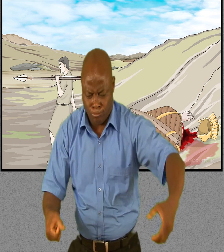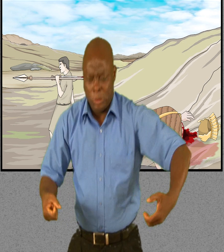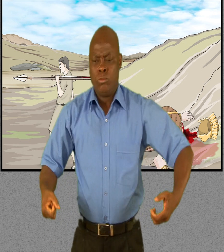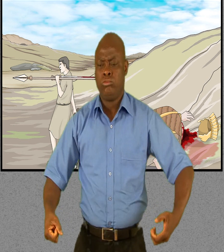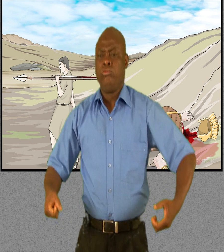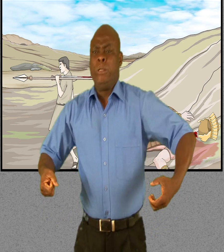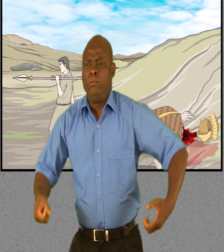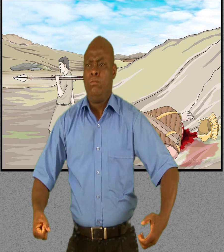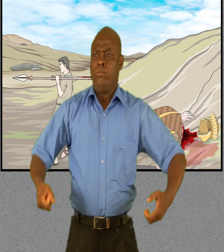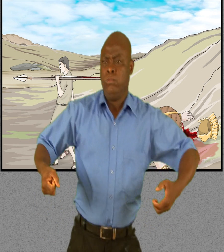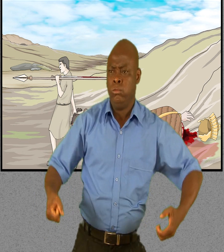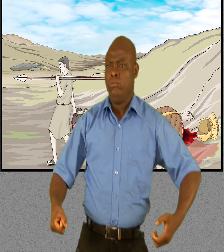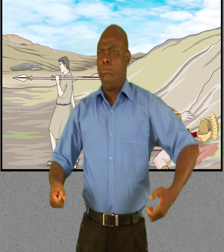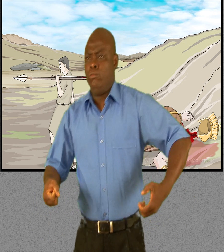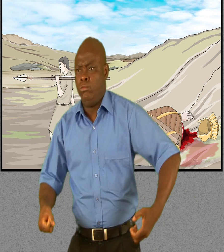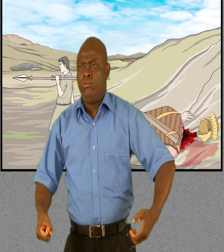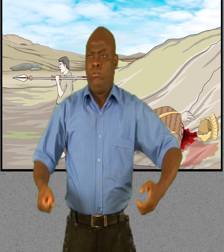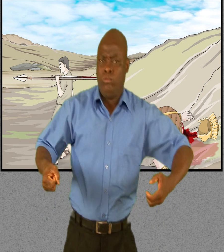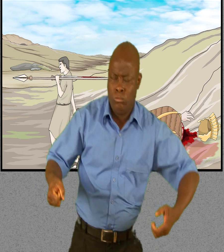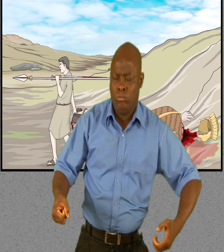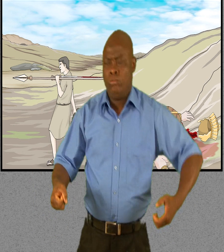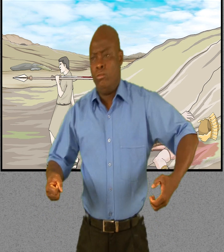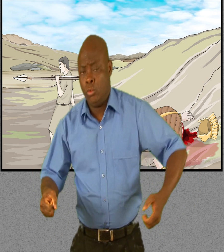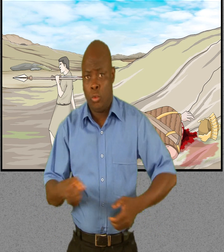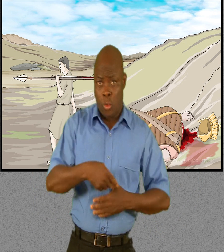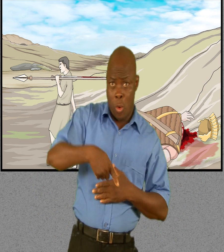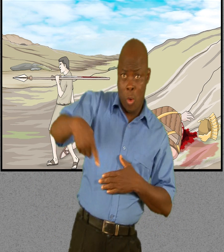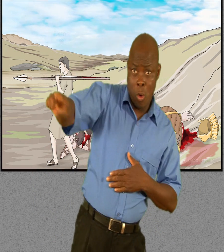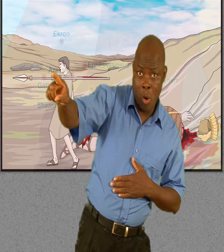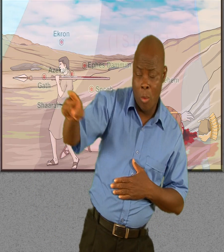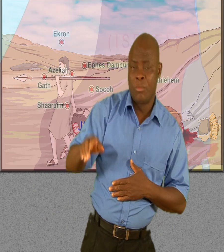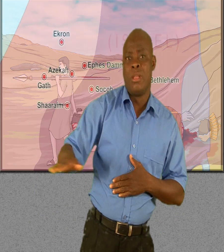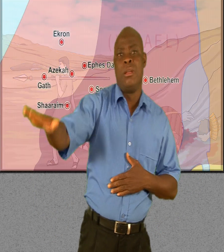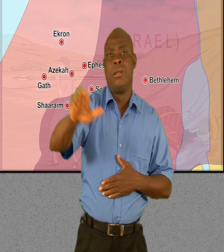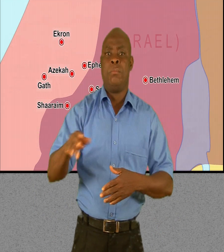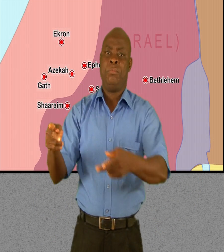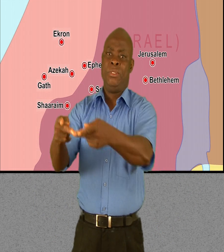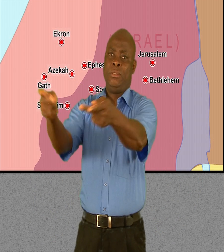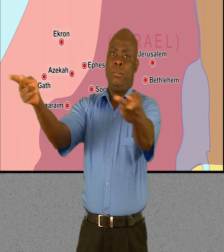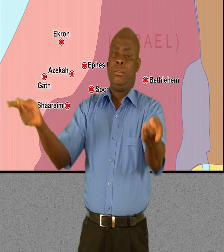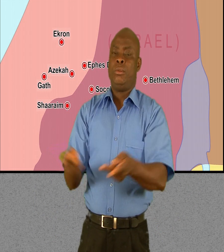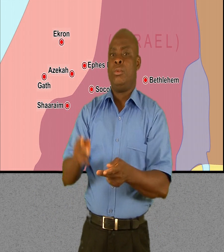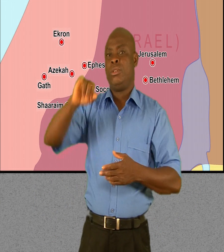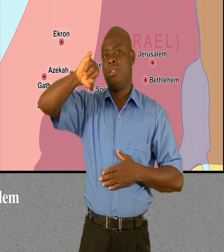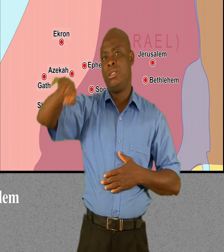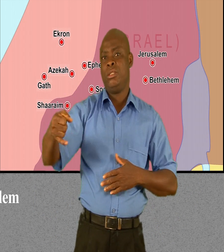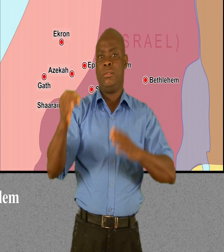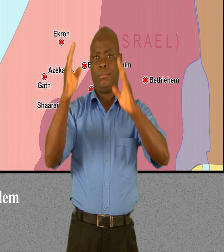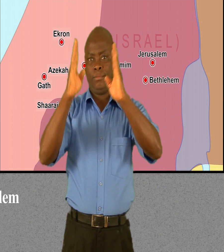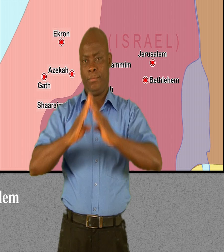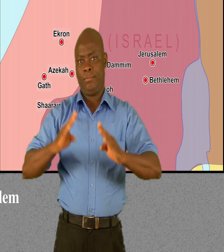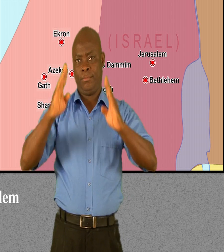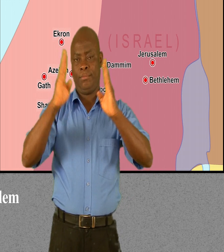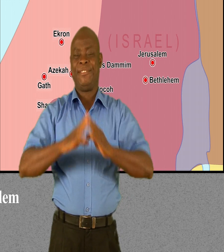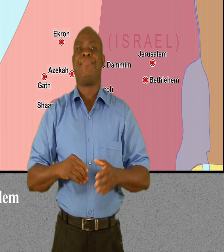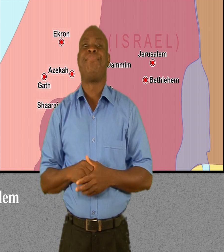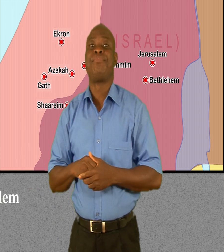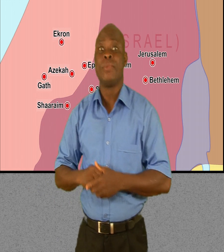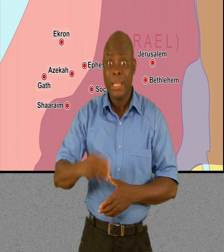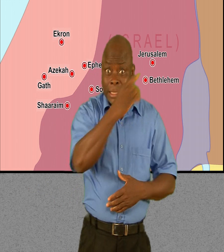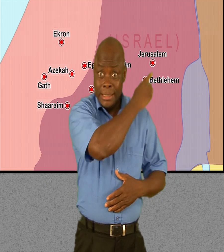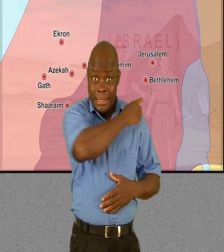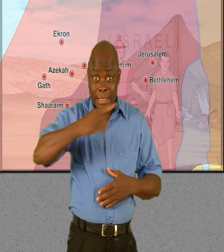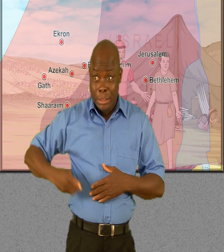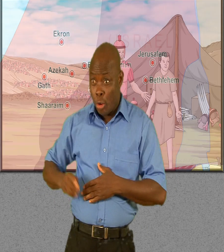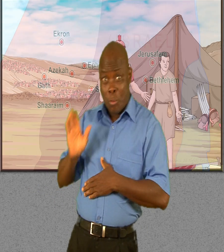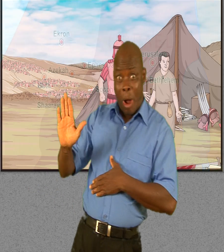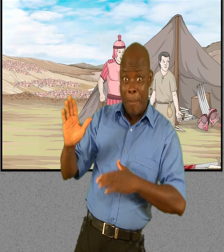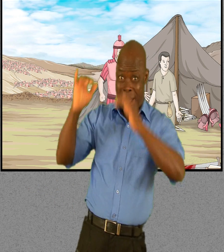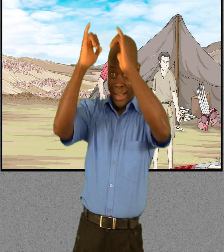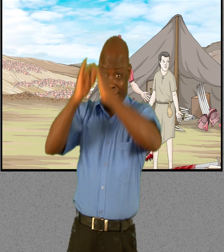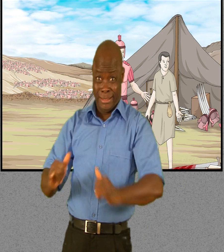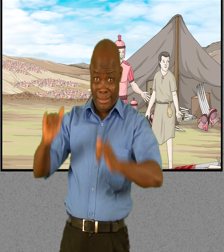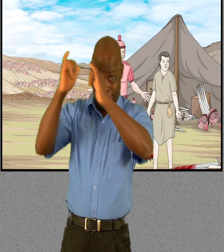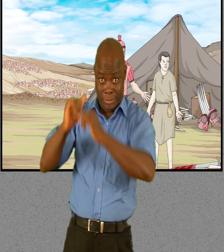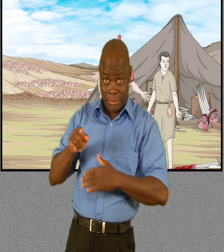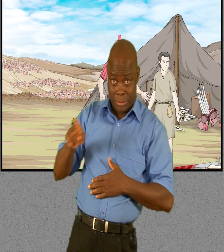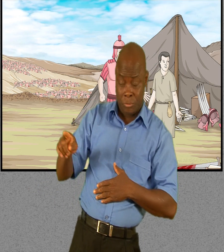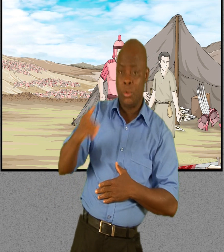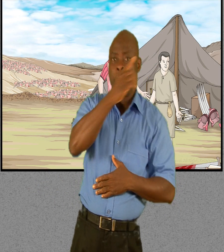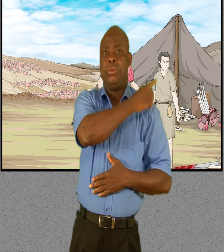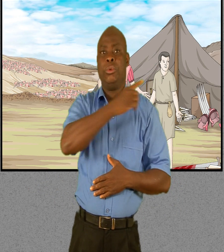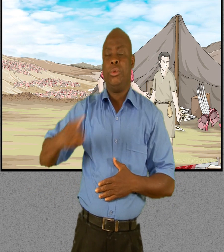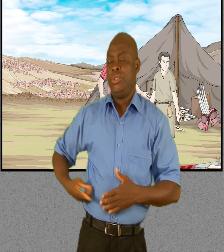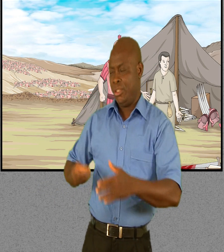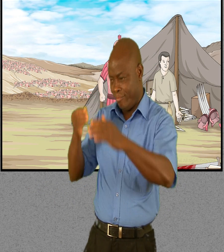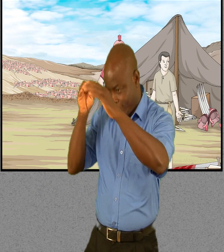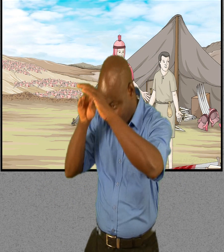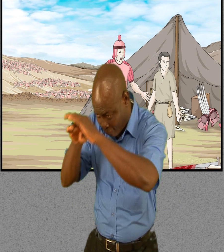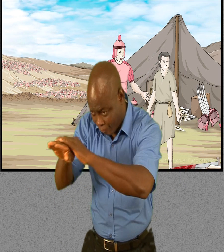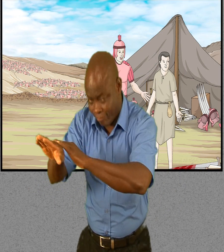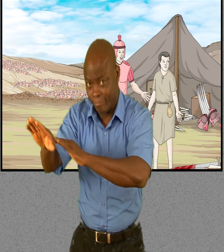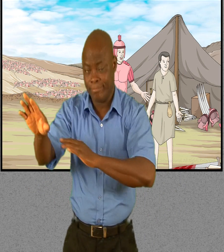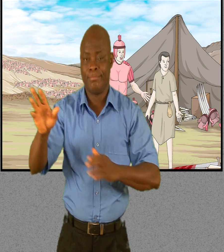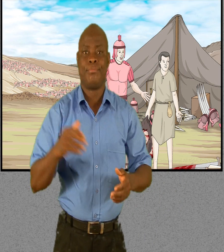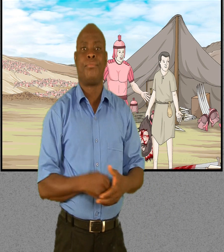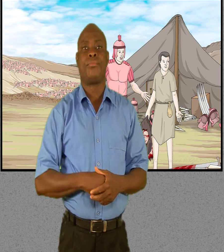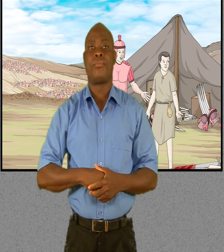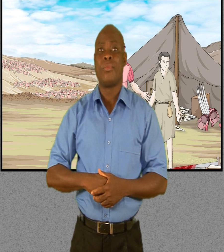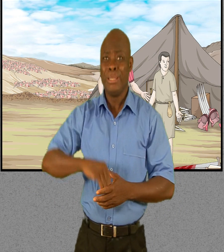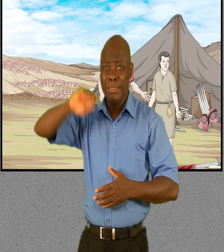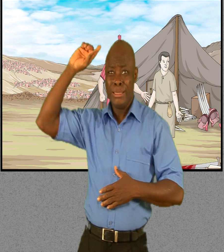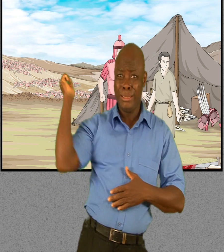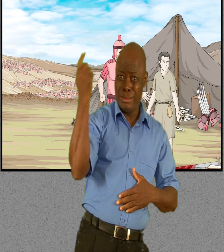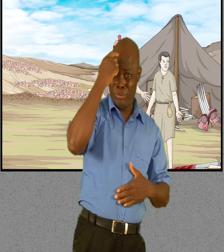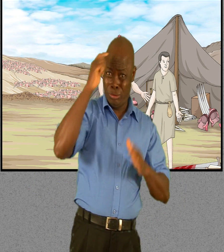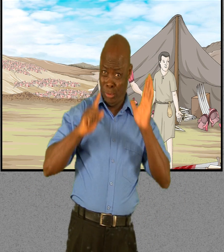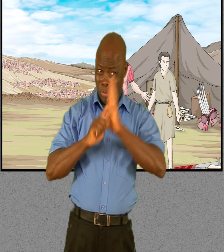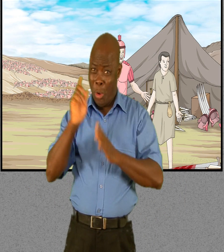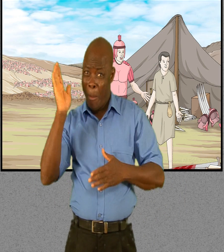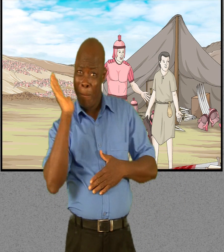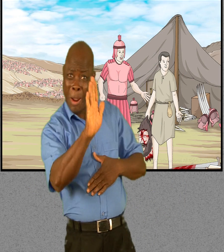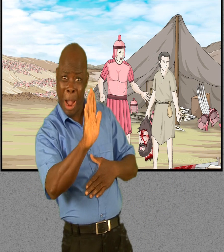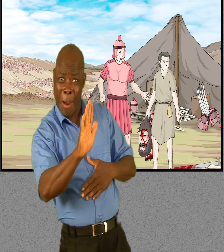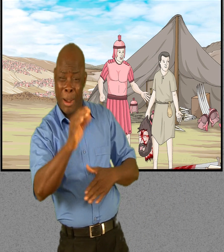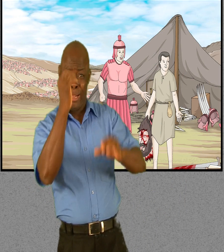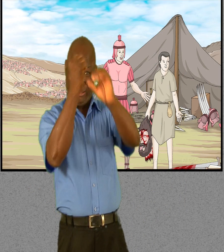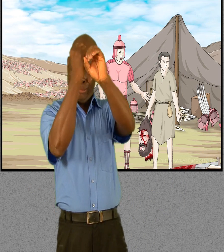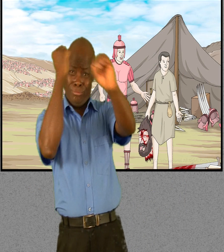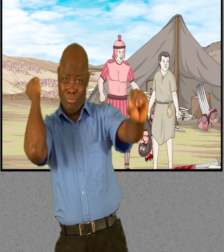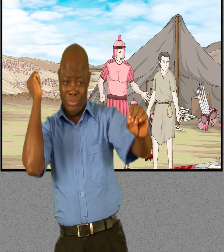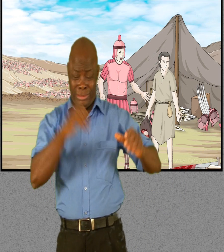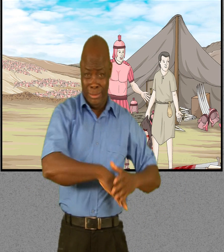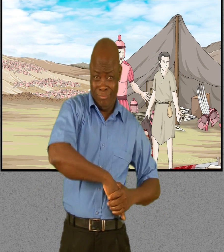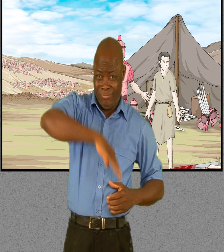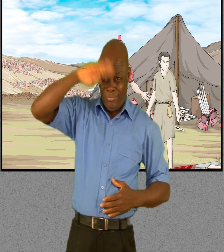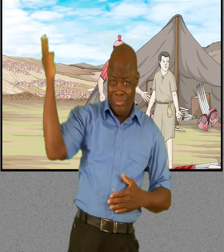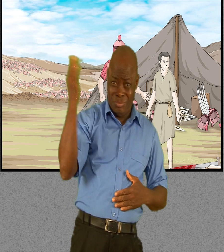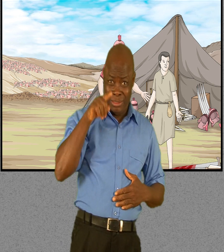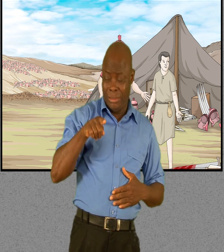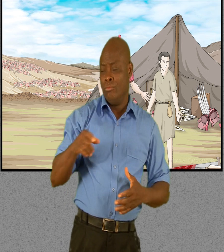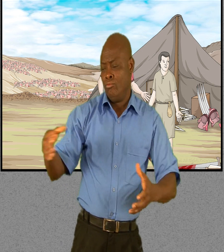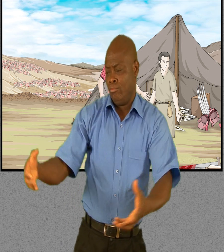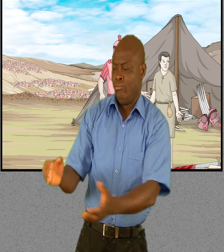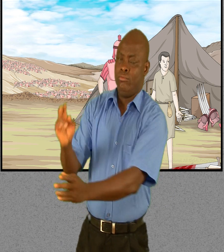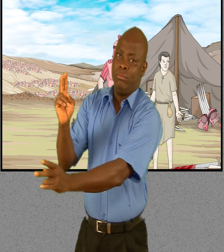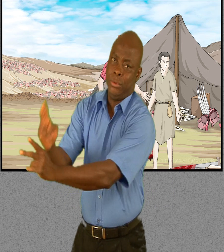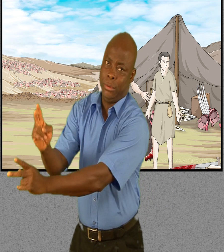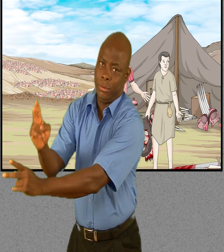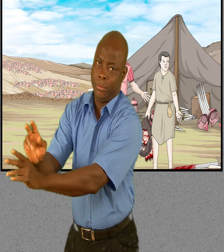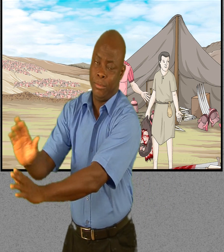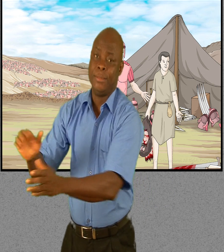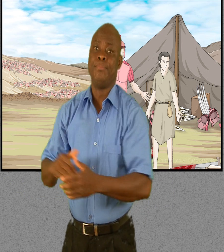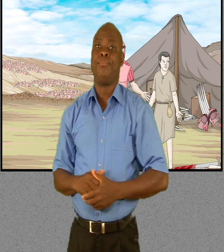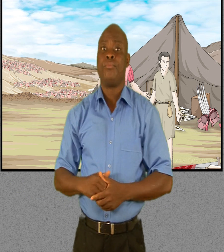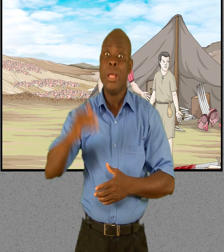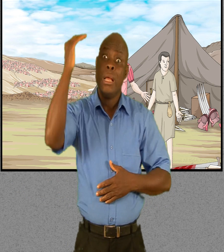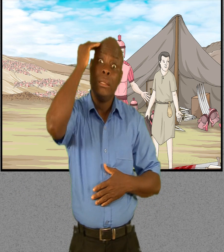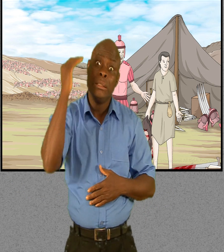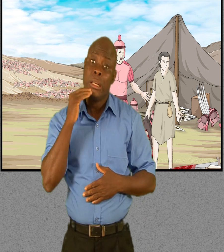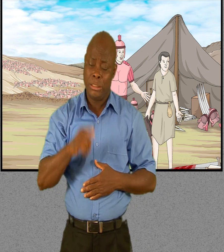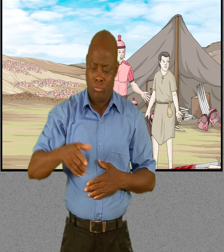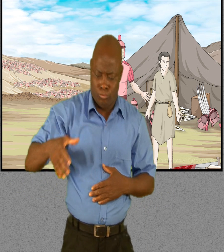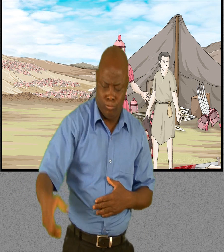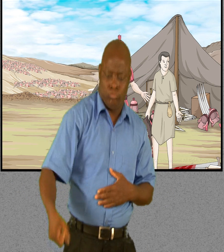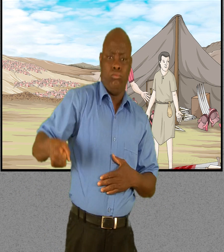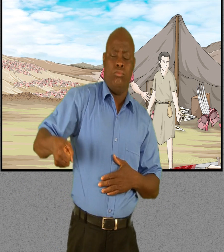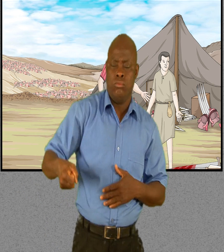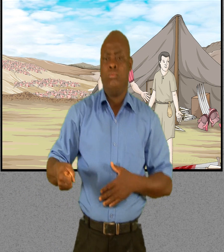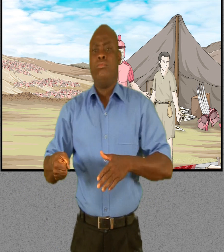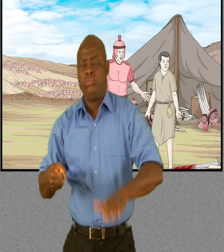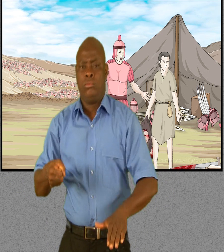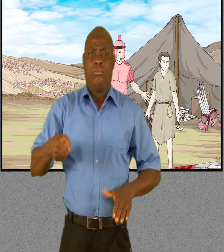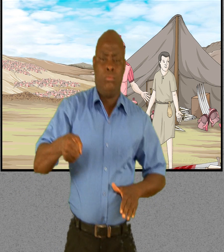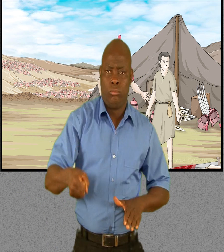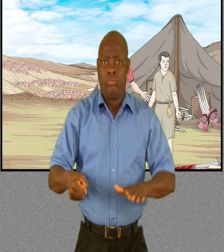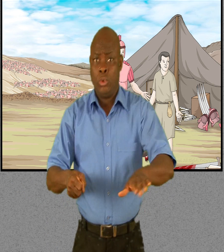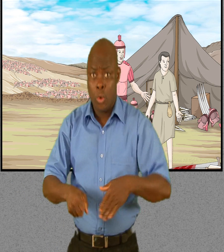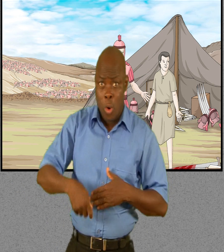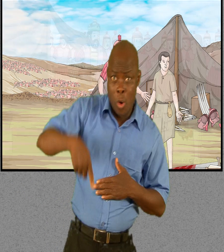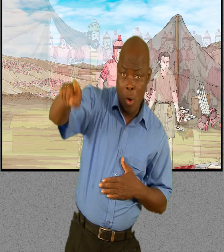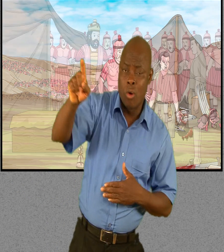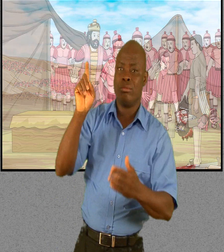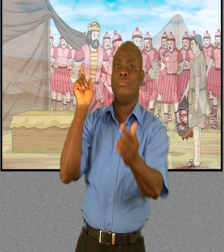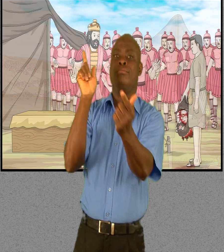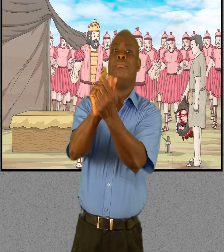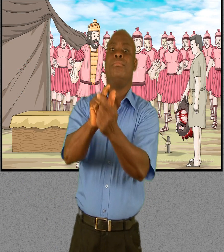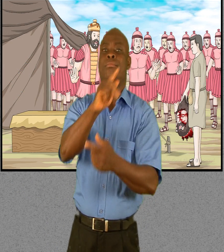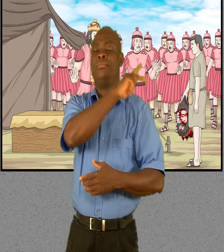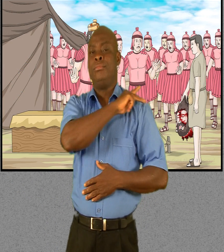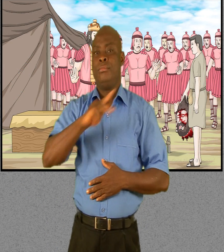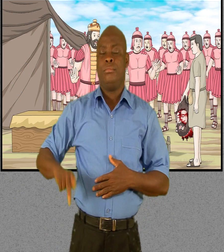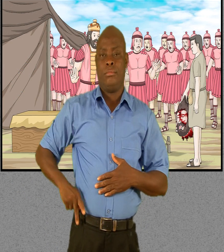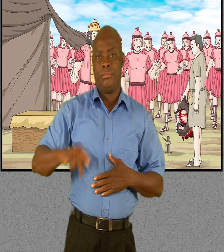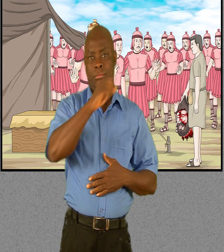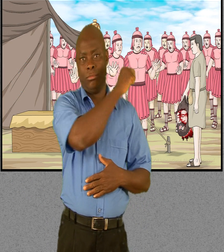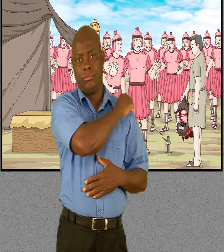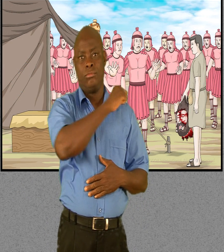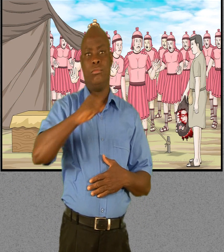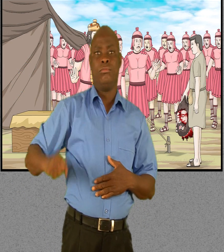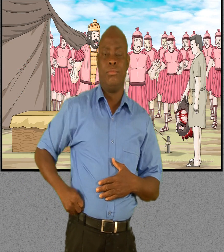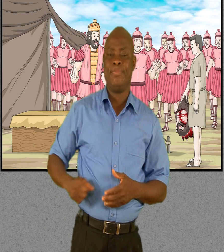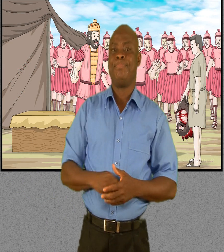As Saul had watched David going out to confront the Philistine, he said to Abner the commander of the army, “Abner, whose son is this young man?”